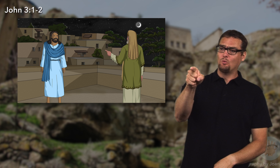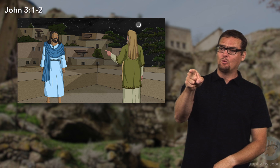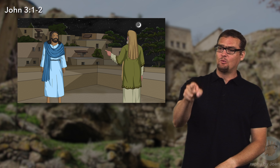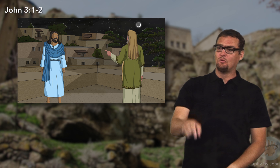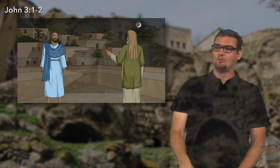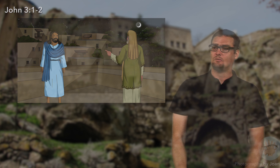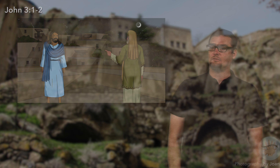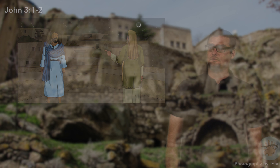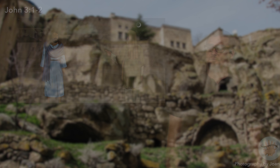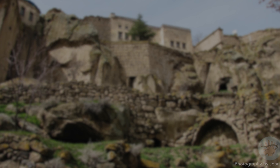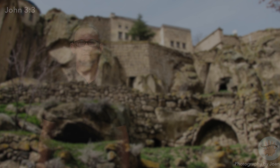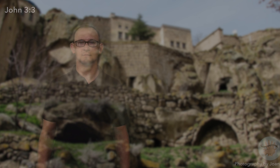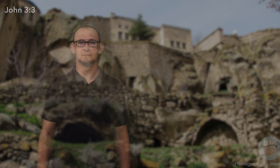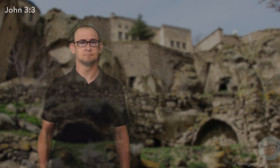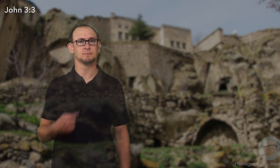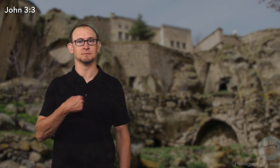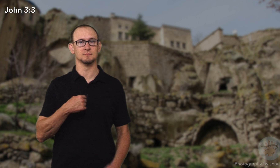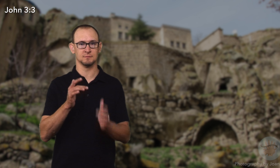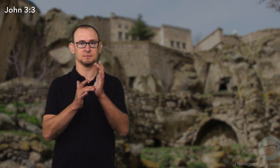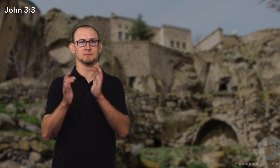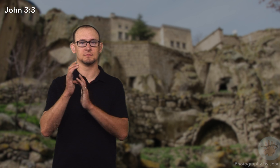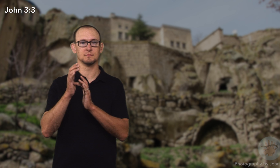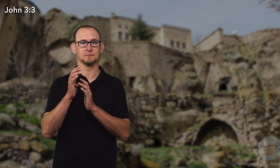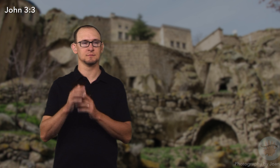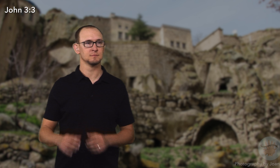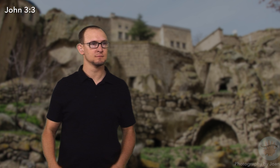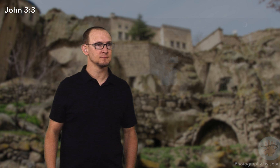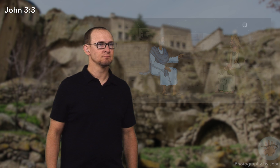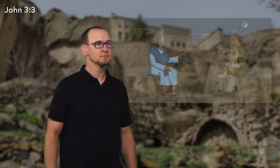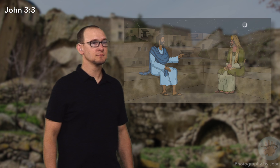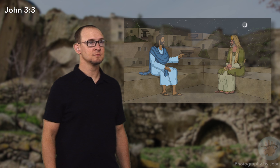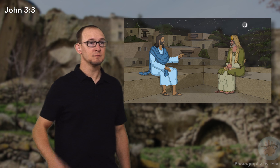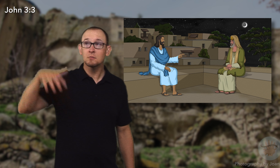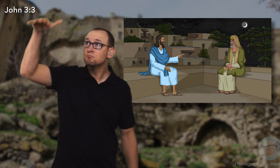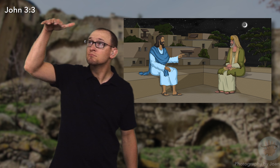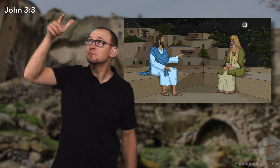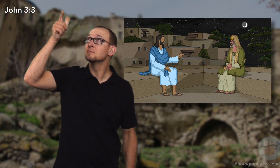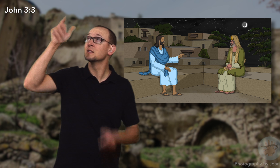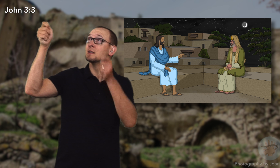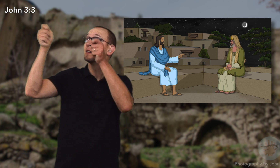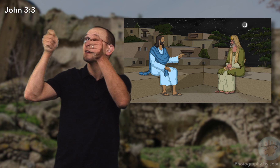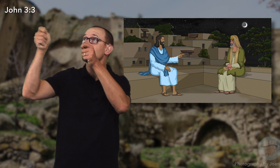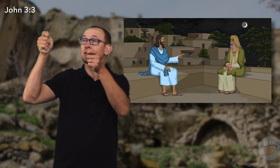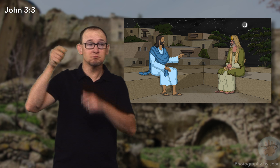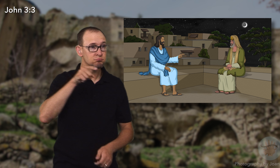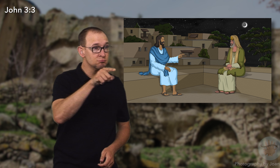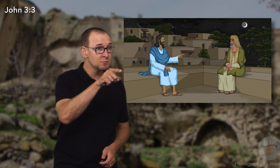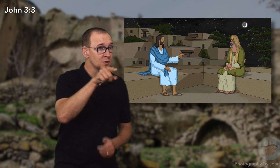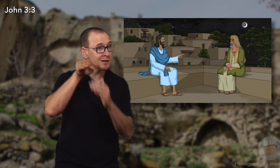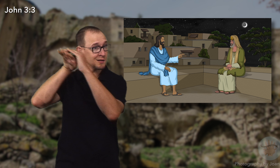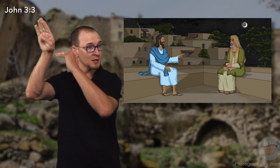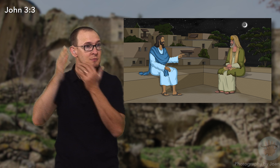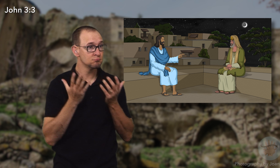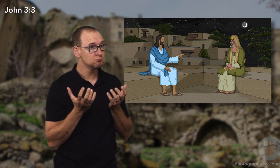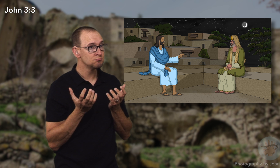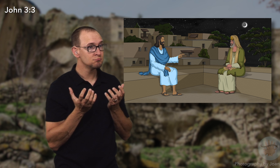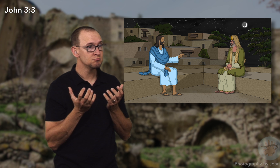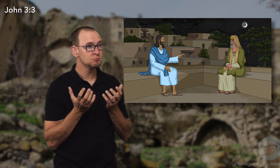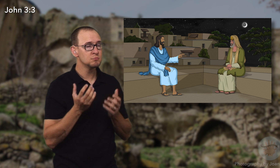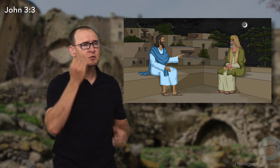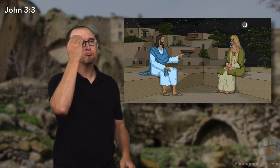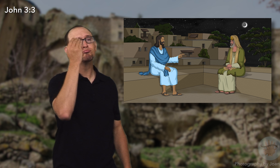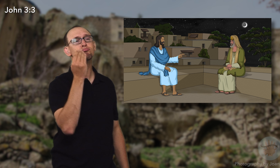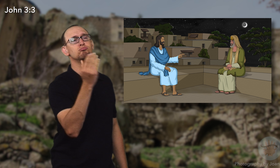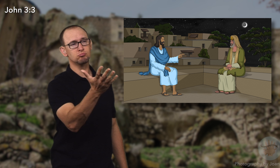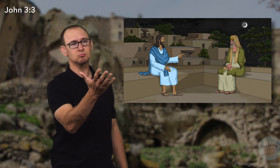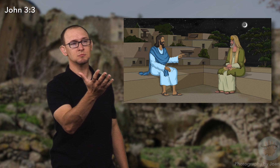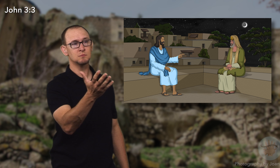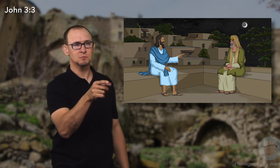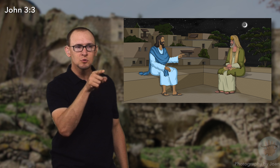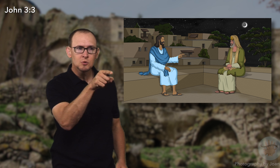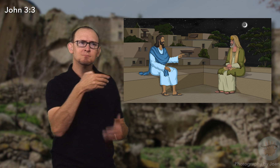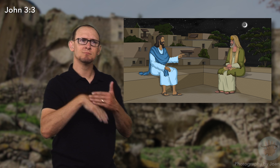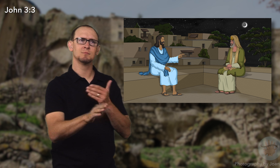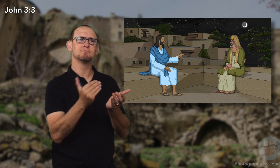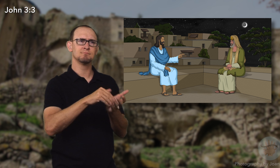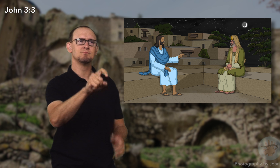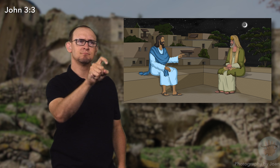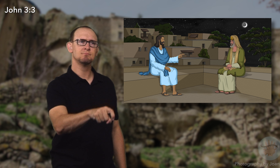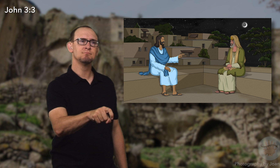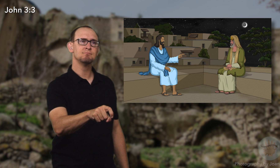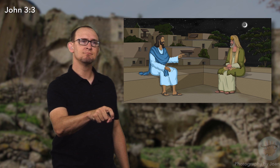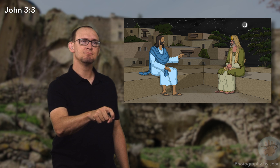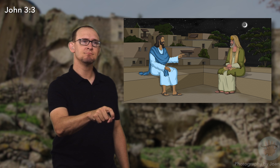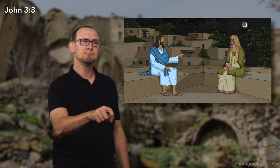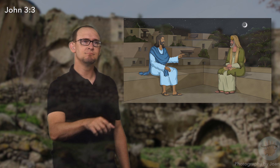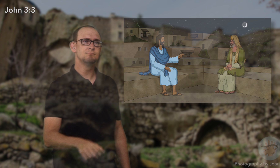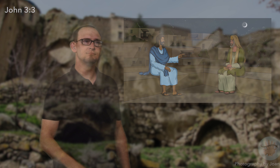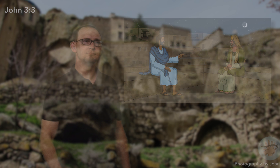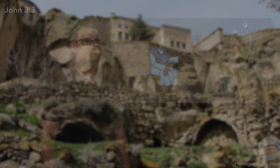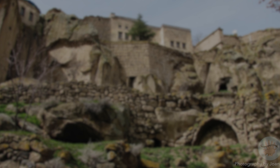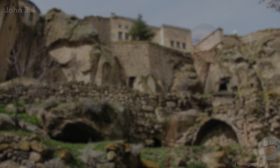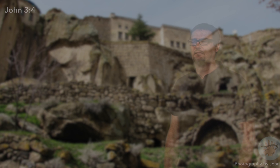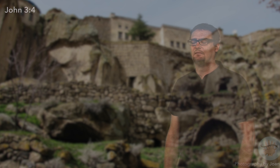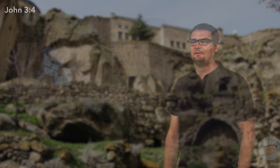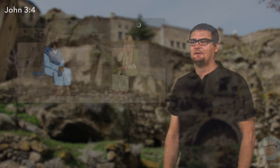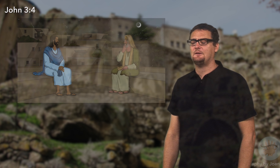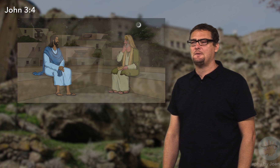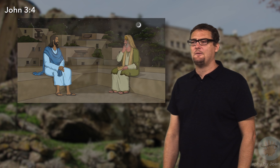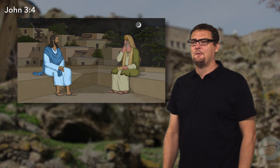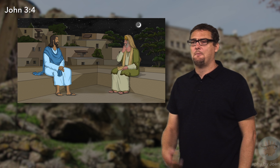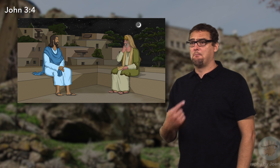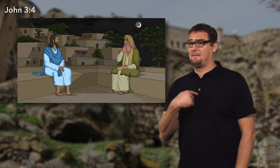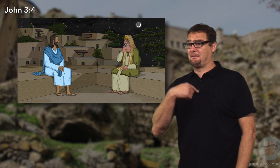Jesus replied, “Truly, truly, I tell you, no one can see the kingdom of God unless he is born again.”